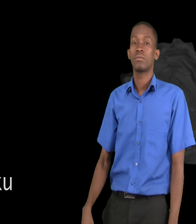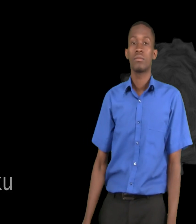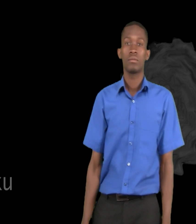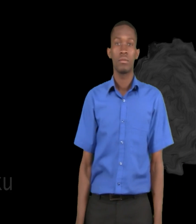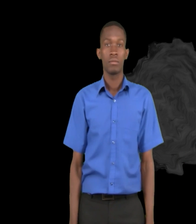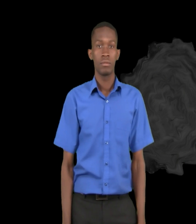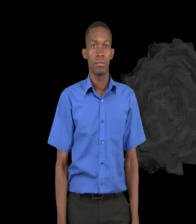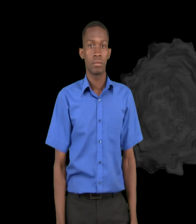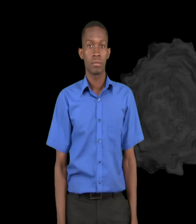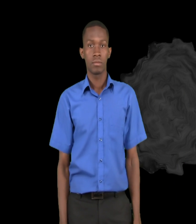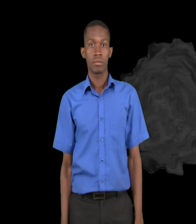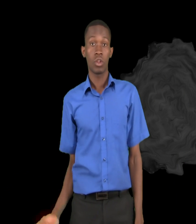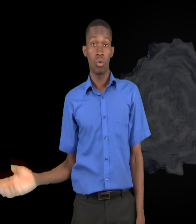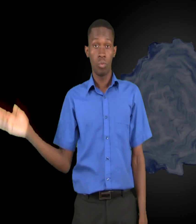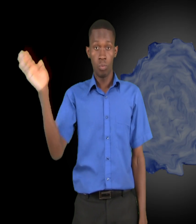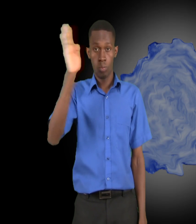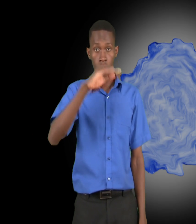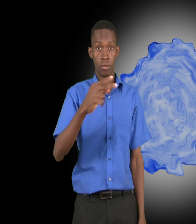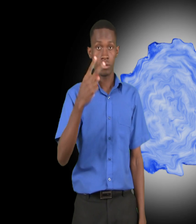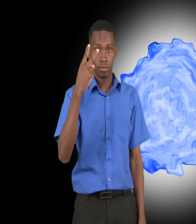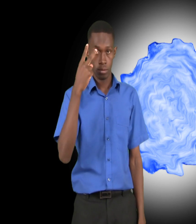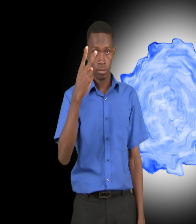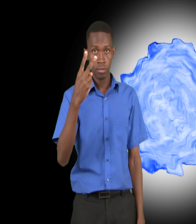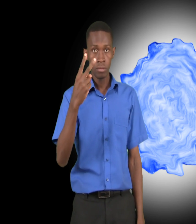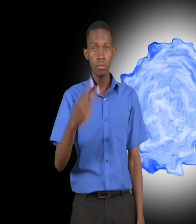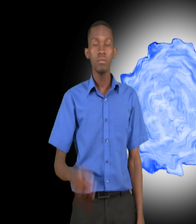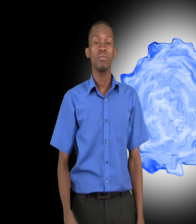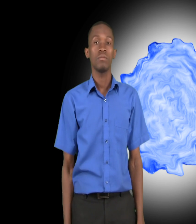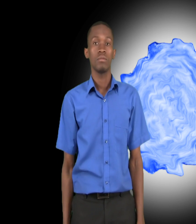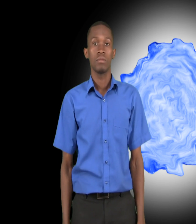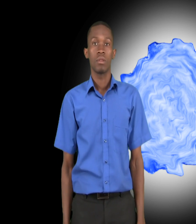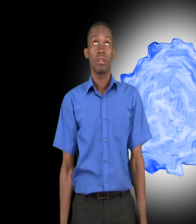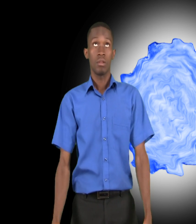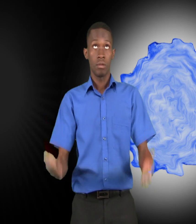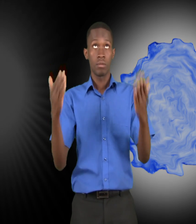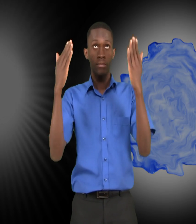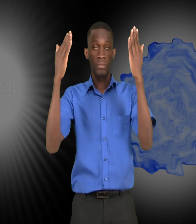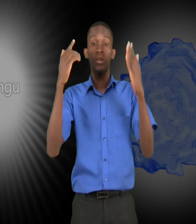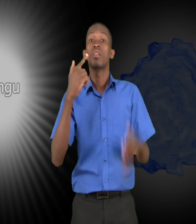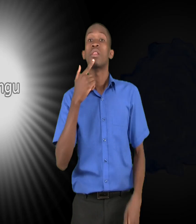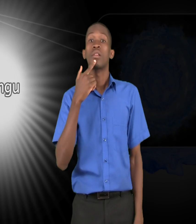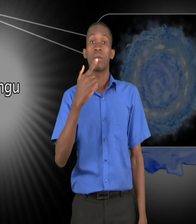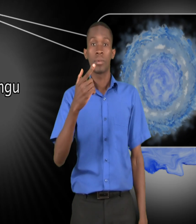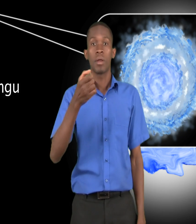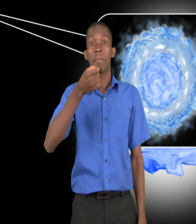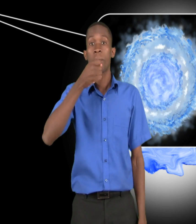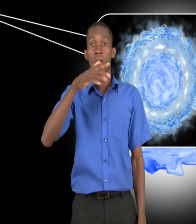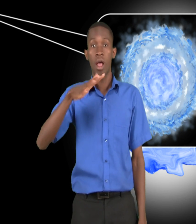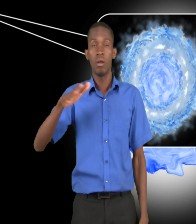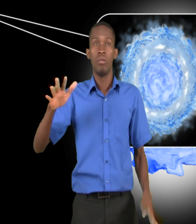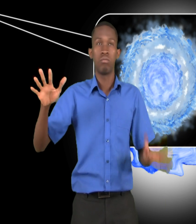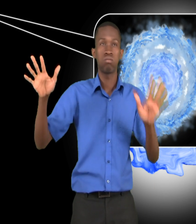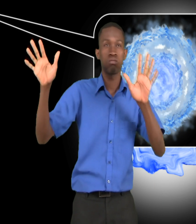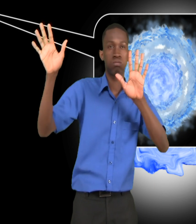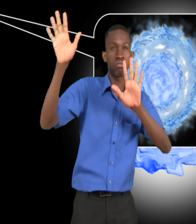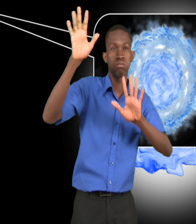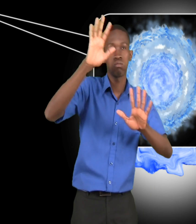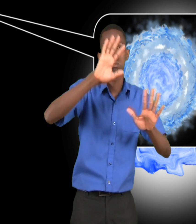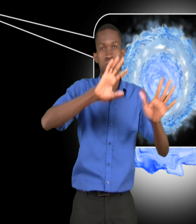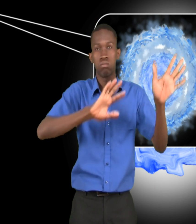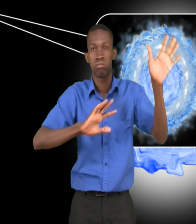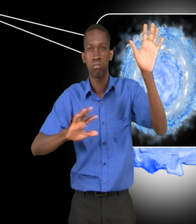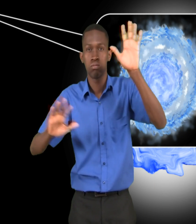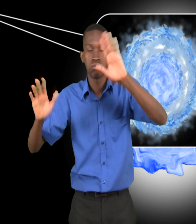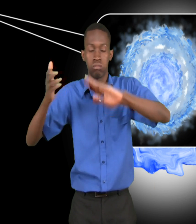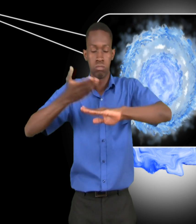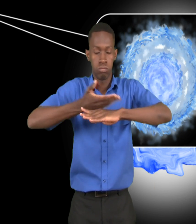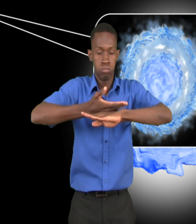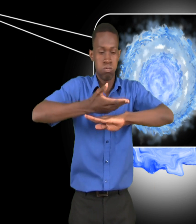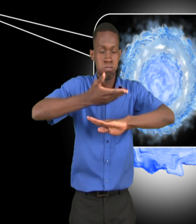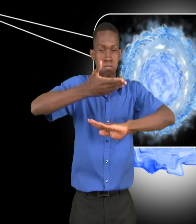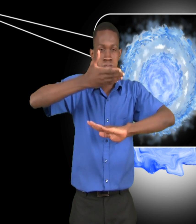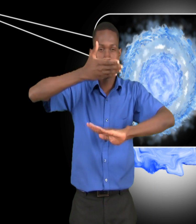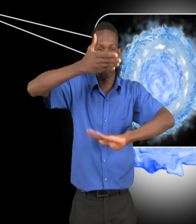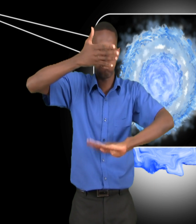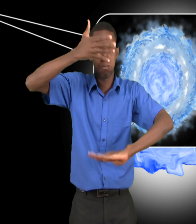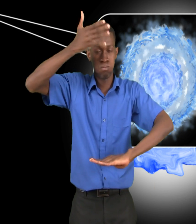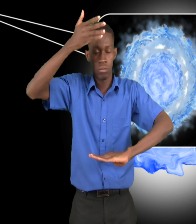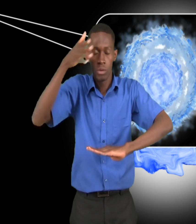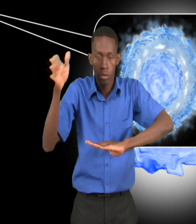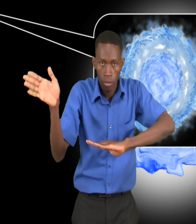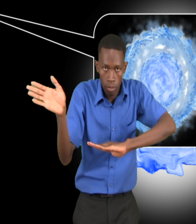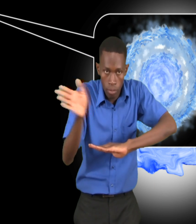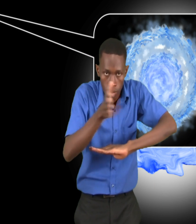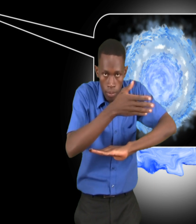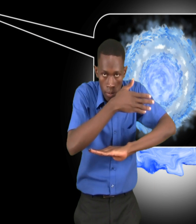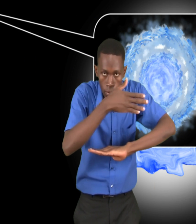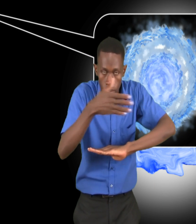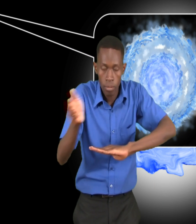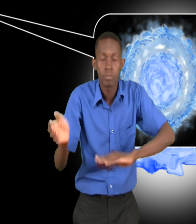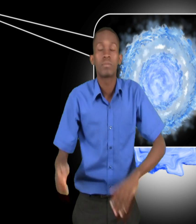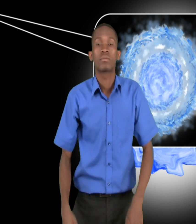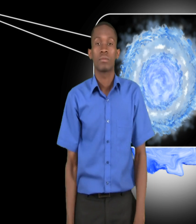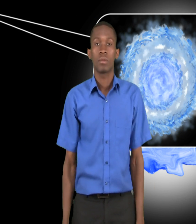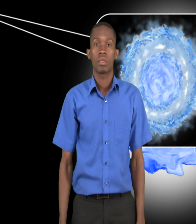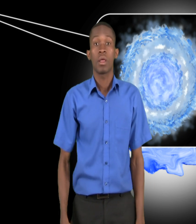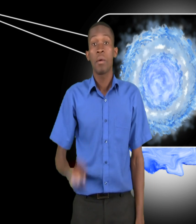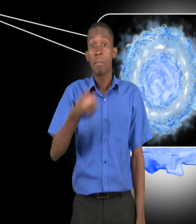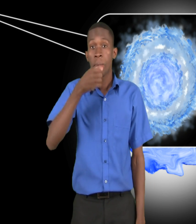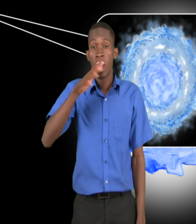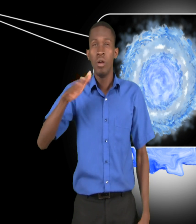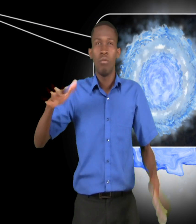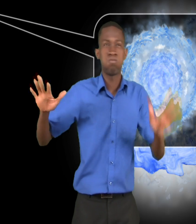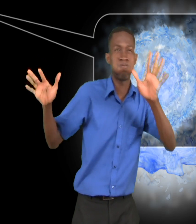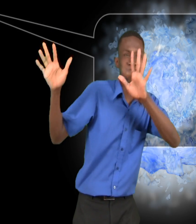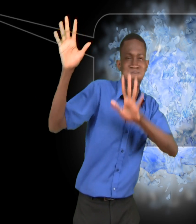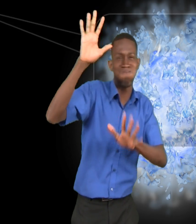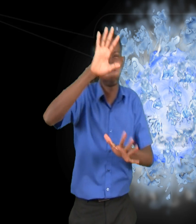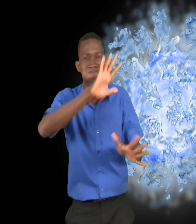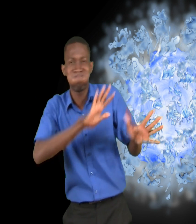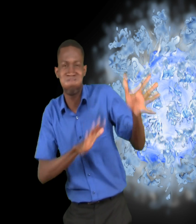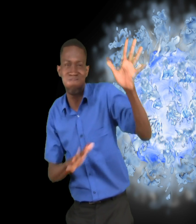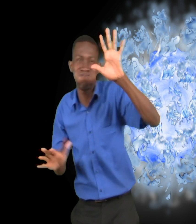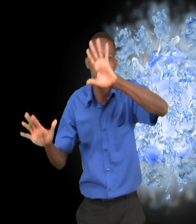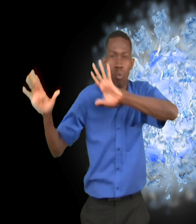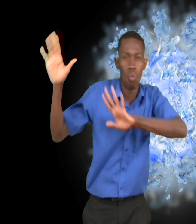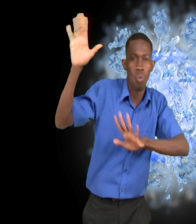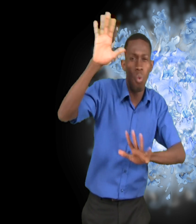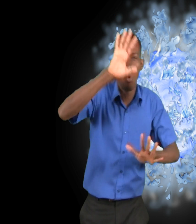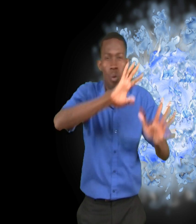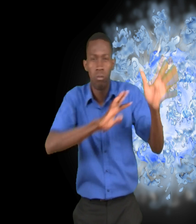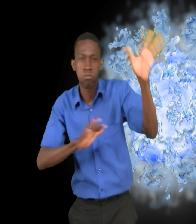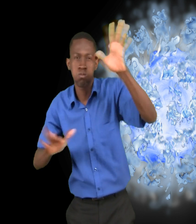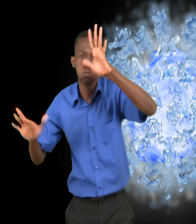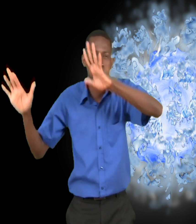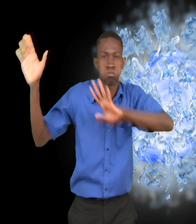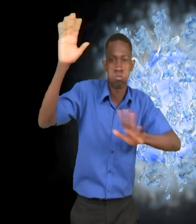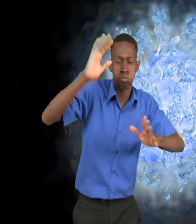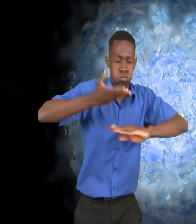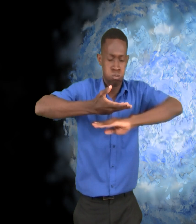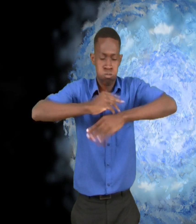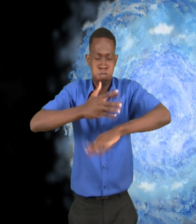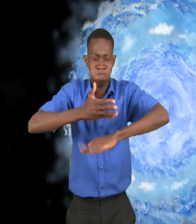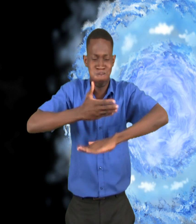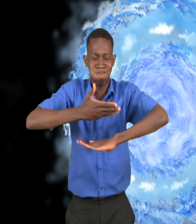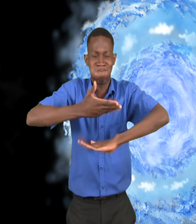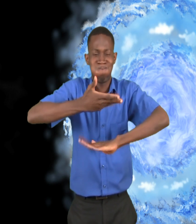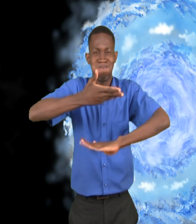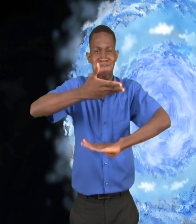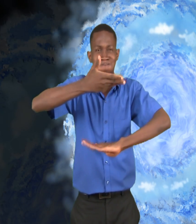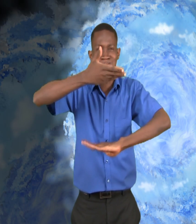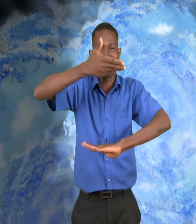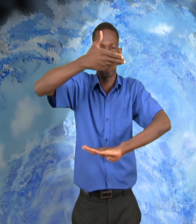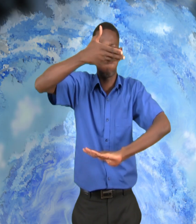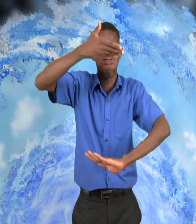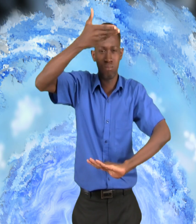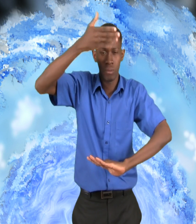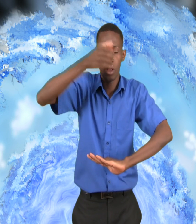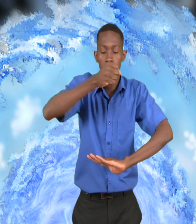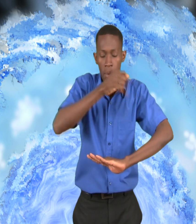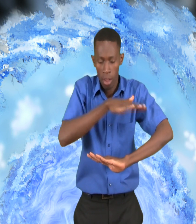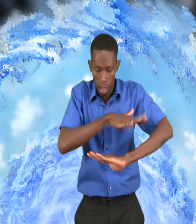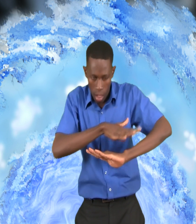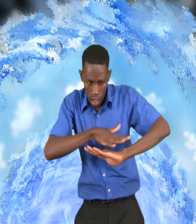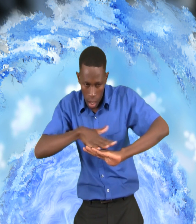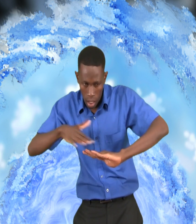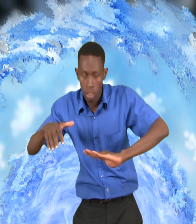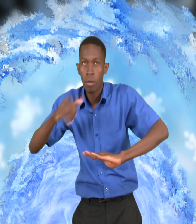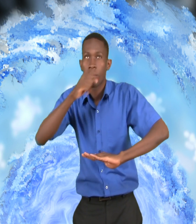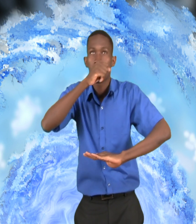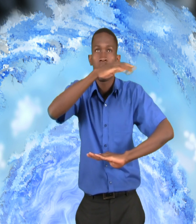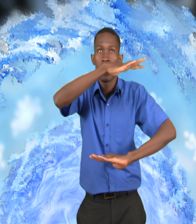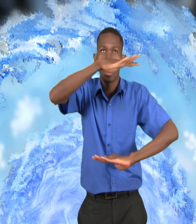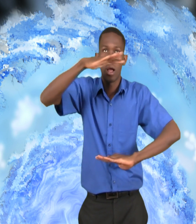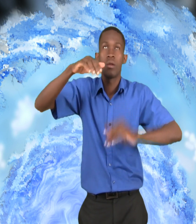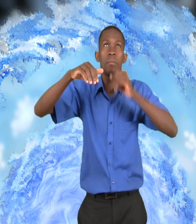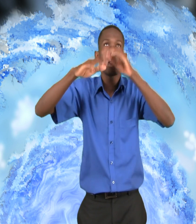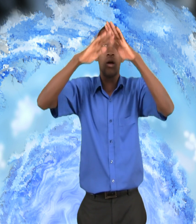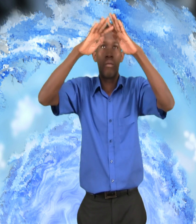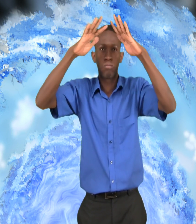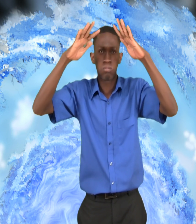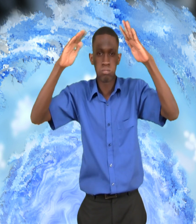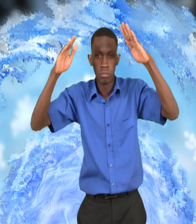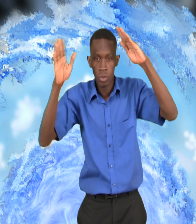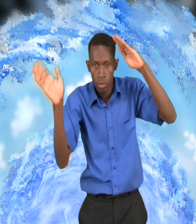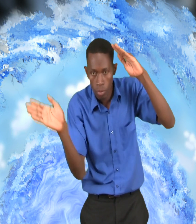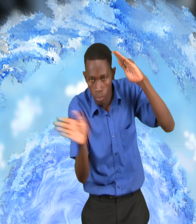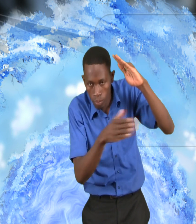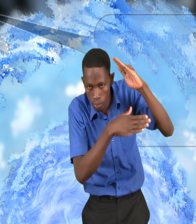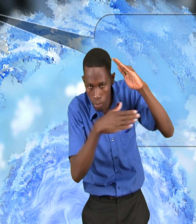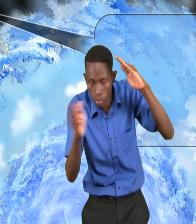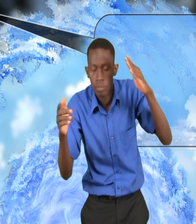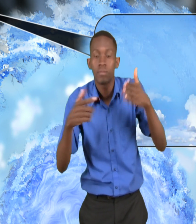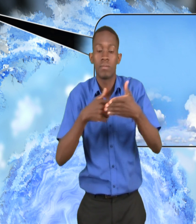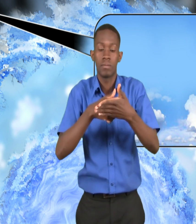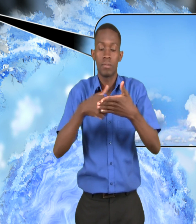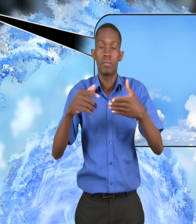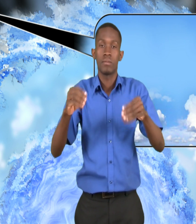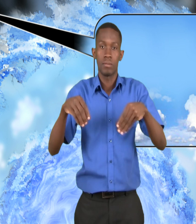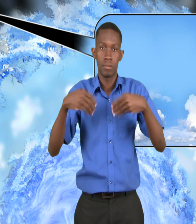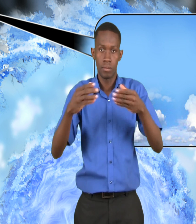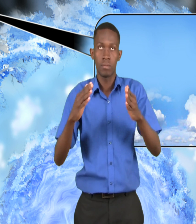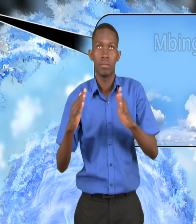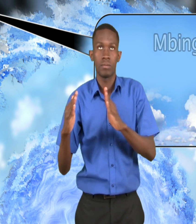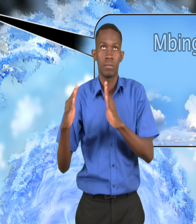And God said, “Let there be an expanse between the waters, to separate the waters from the waters.” So God made the expanse and separated the waters beneath it from the waters above. And it was so.